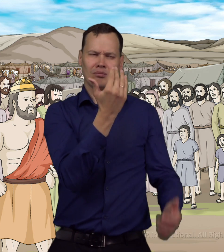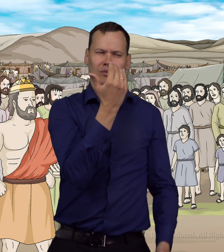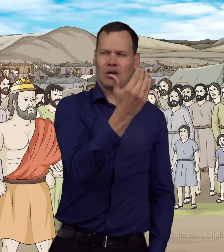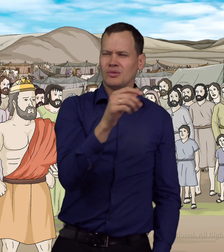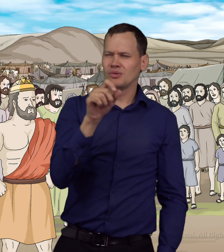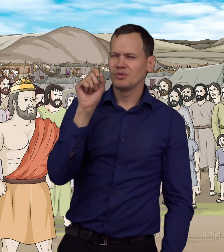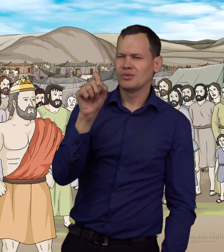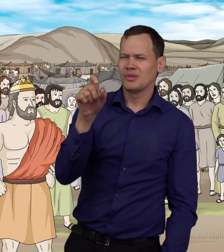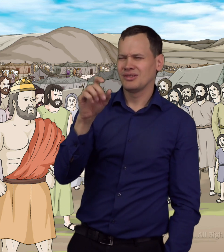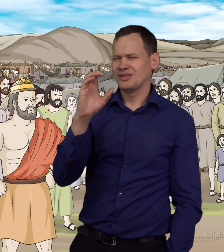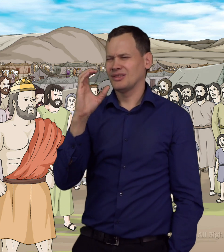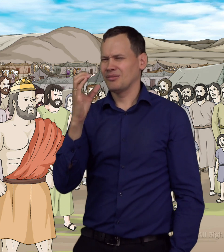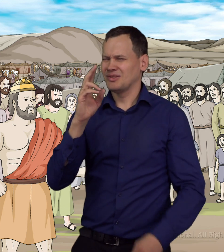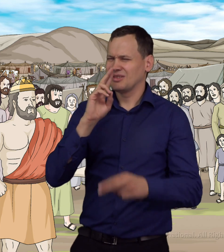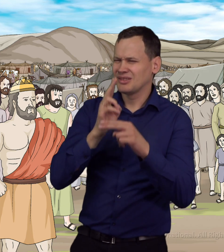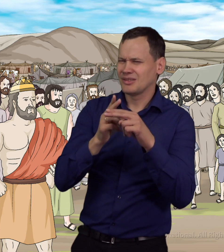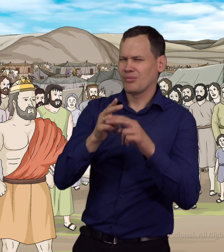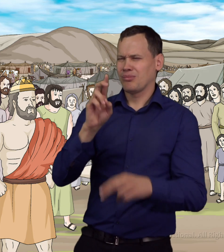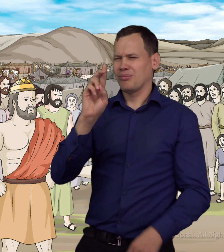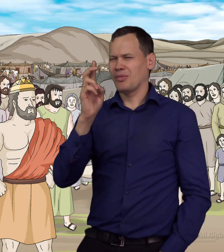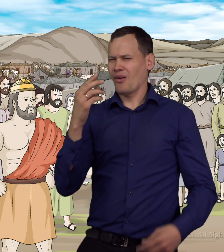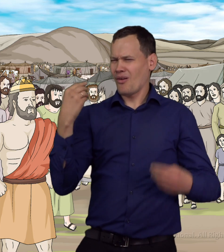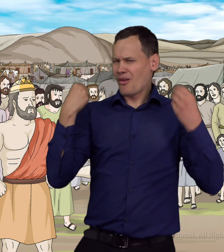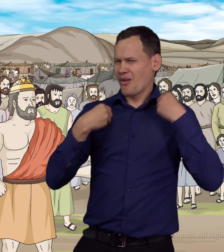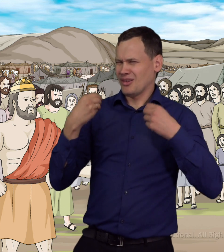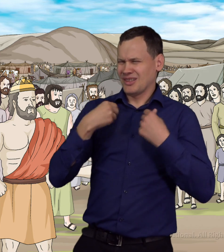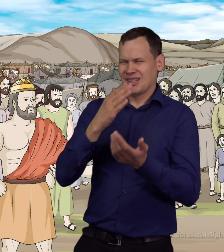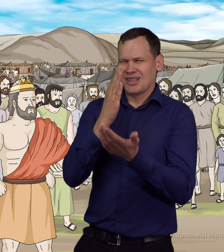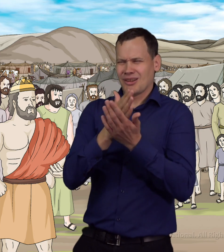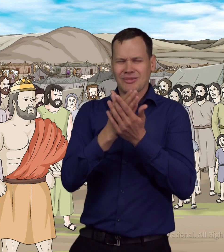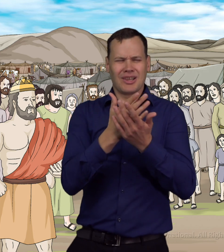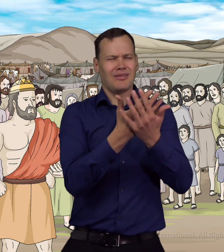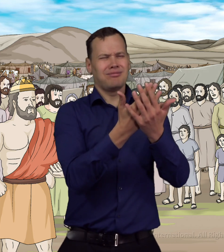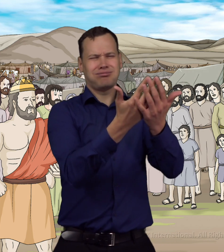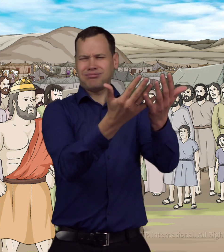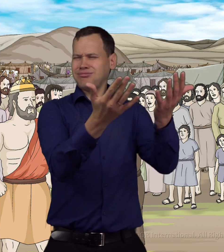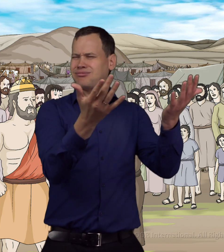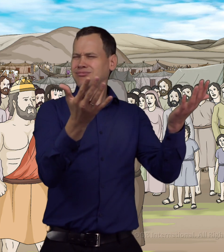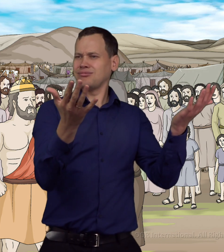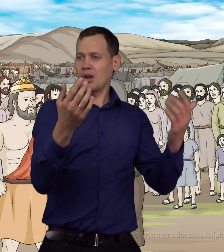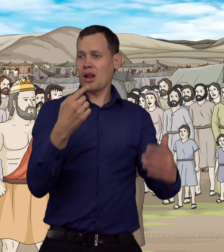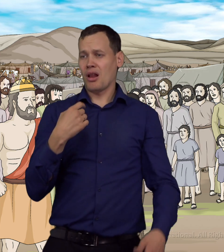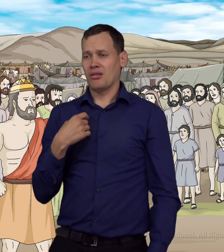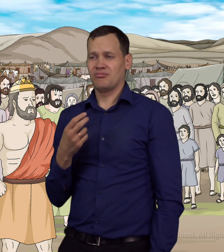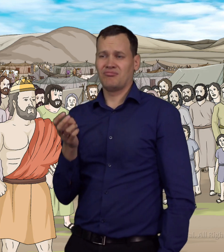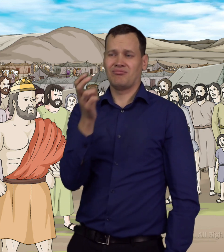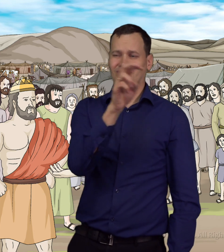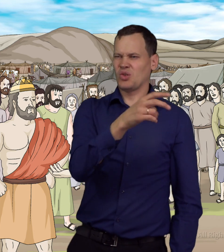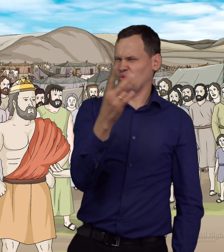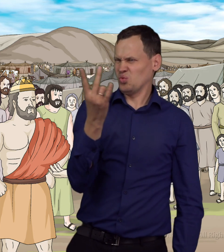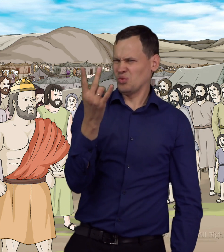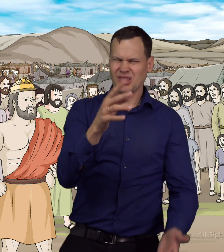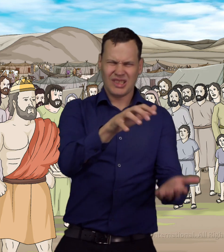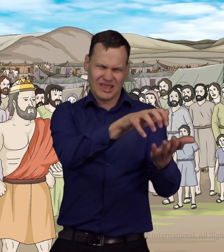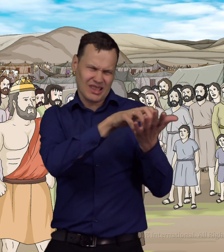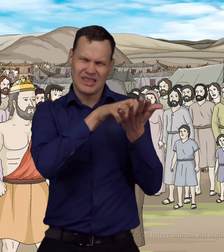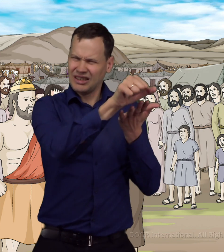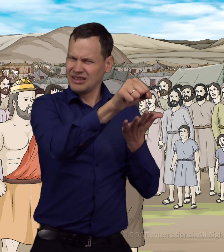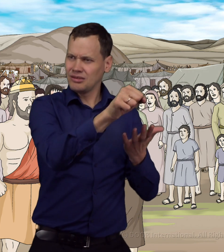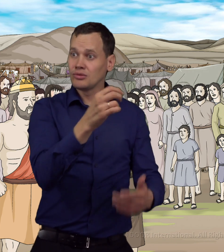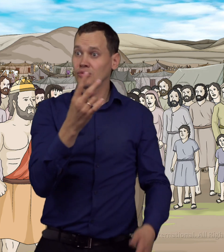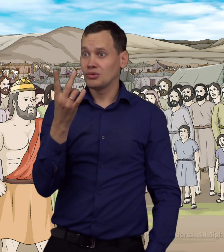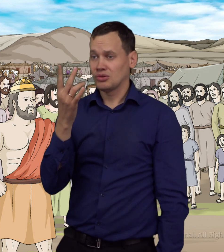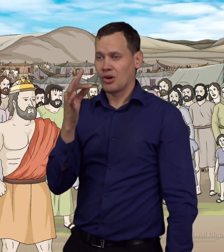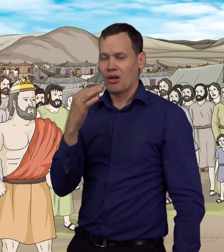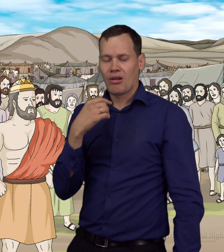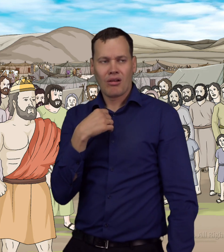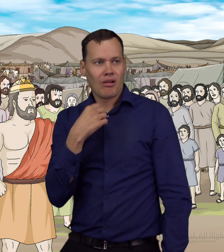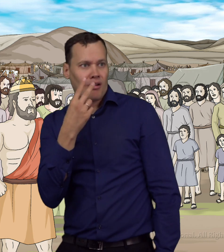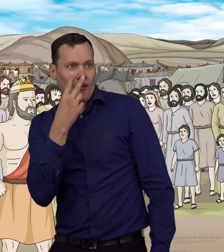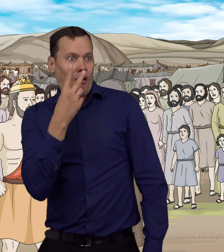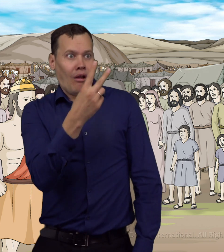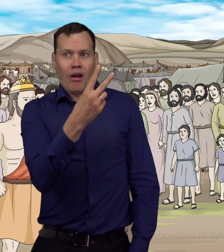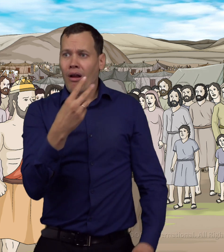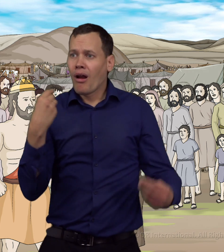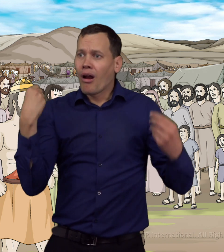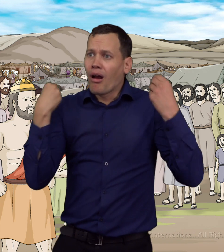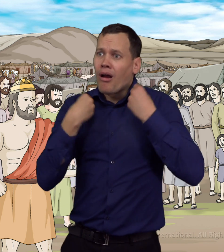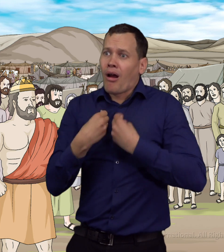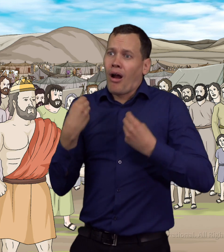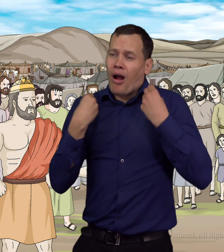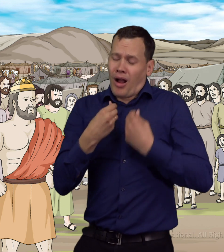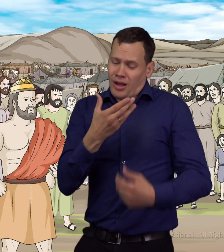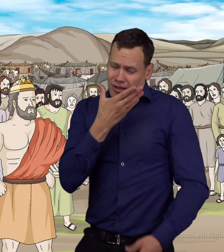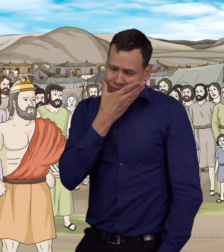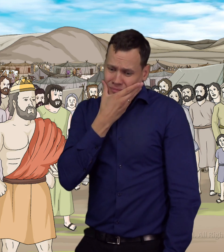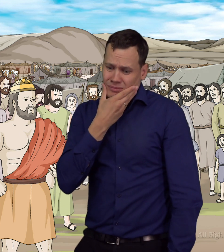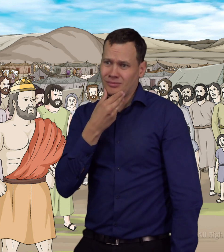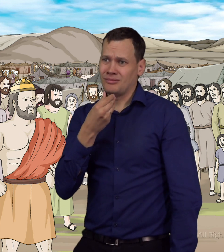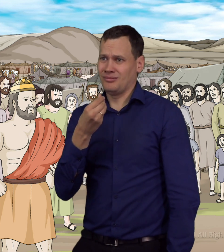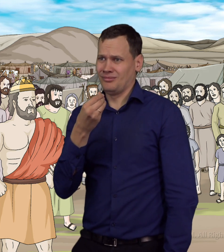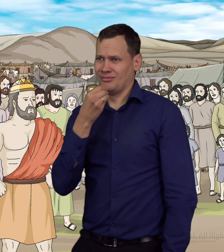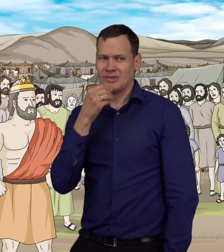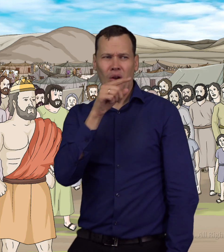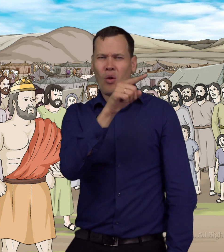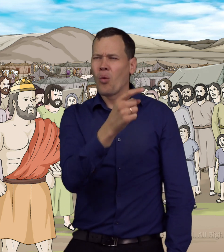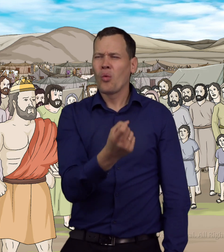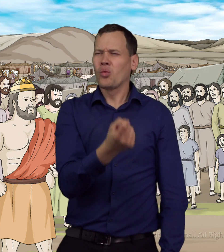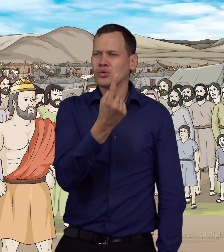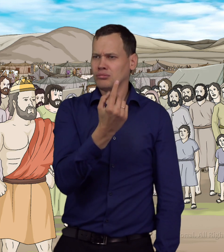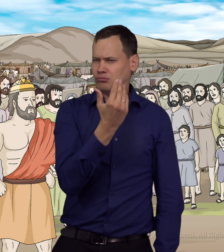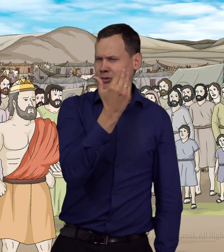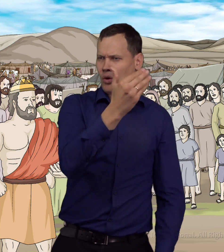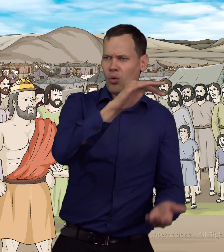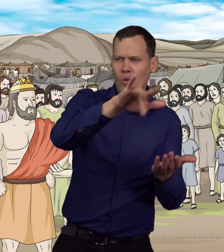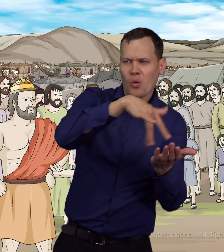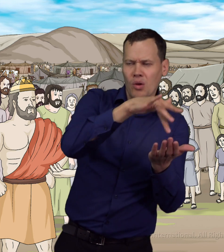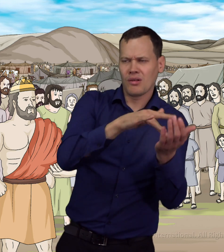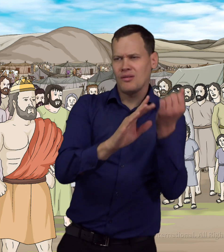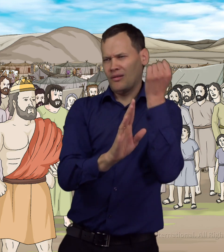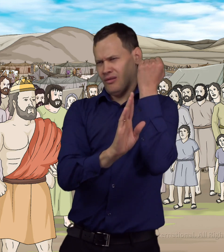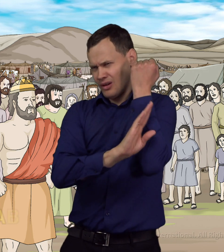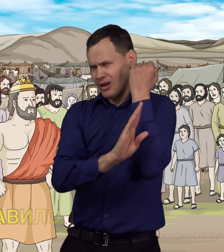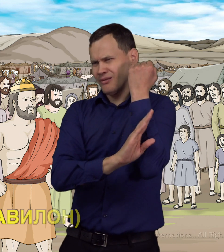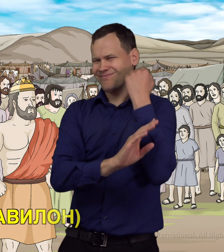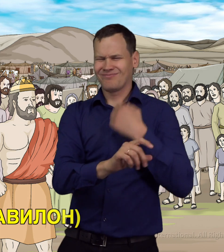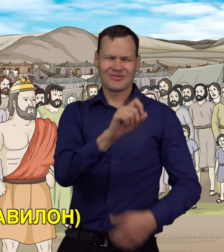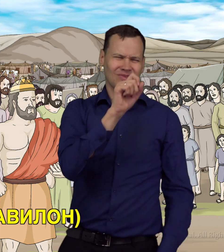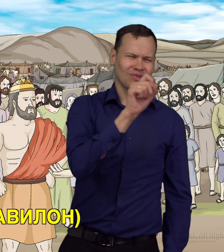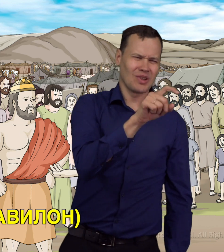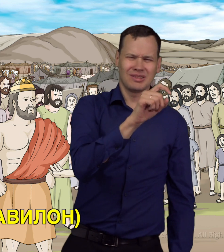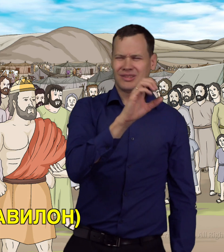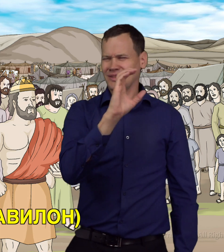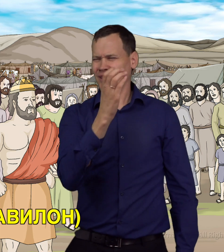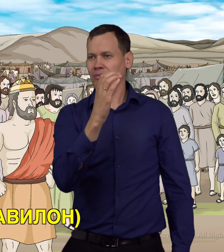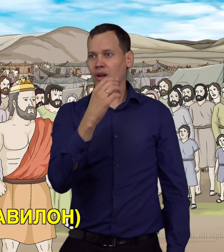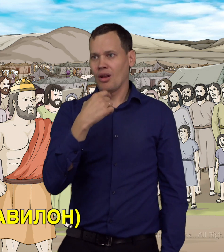“It is true,” Achan replied, “I have sinned against the LORD, the God of Israel.